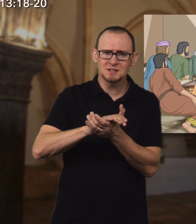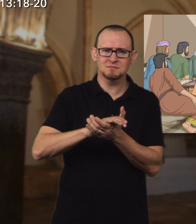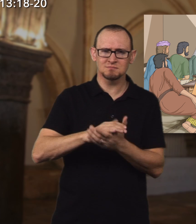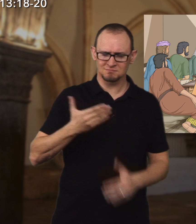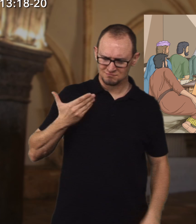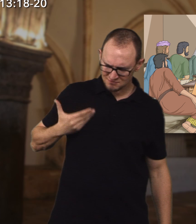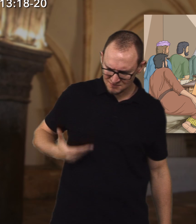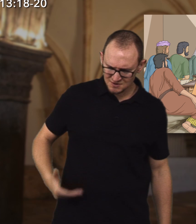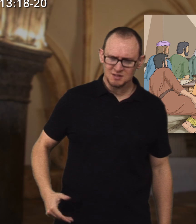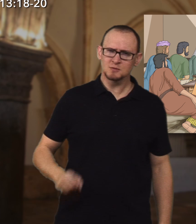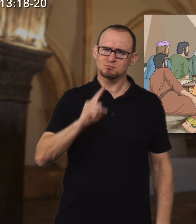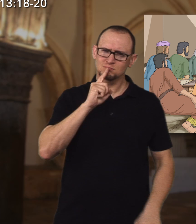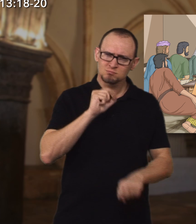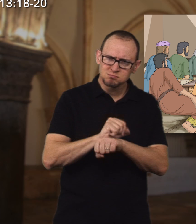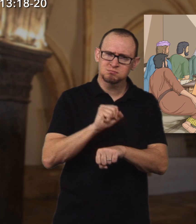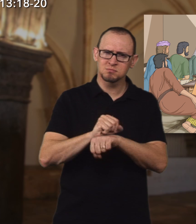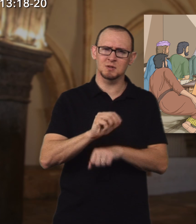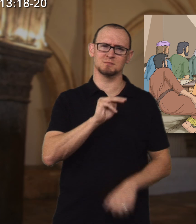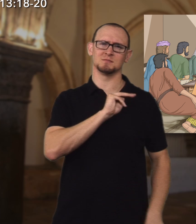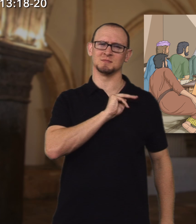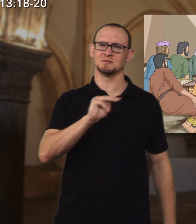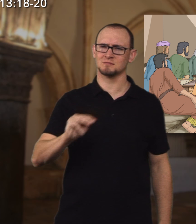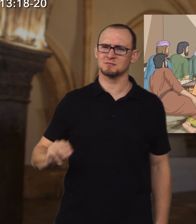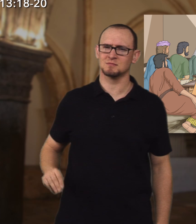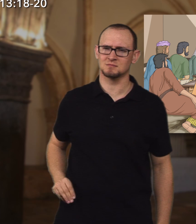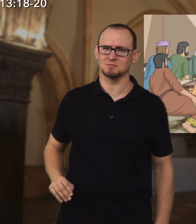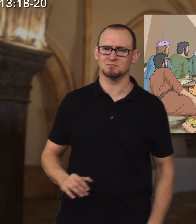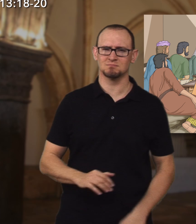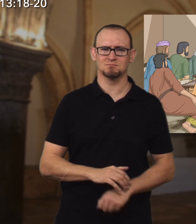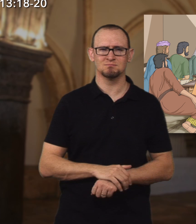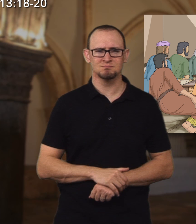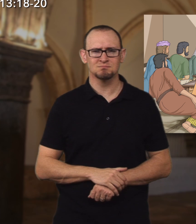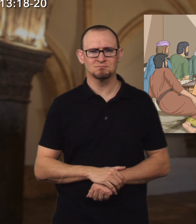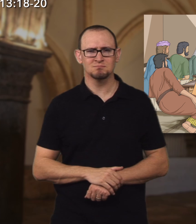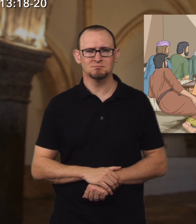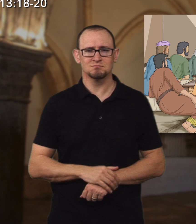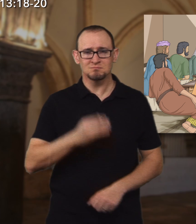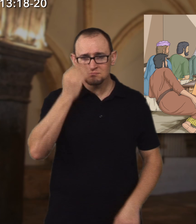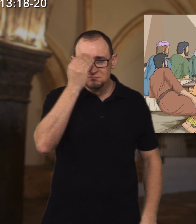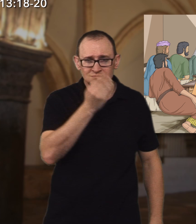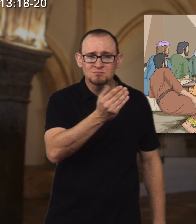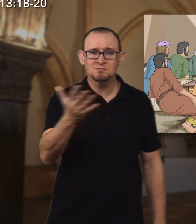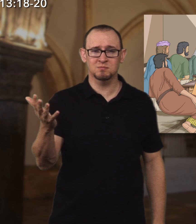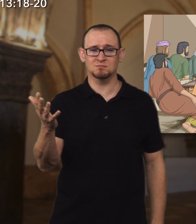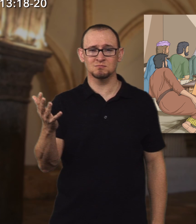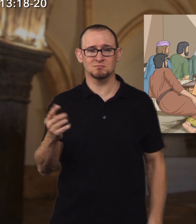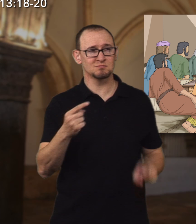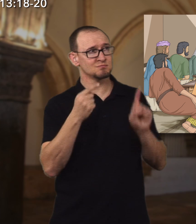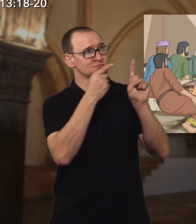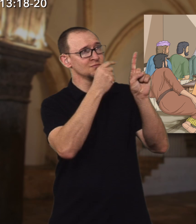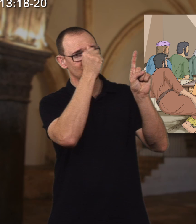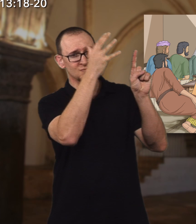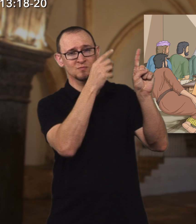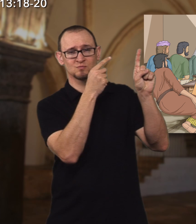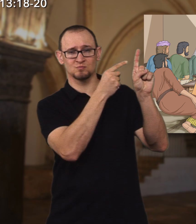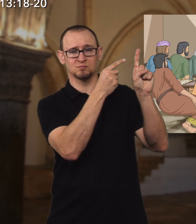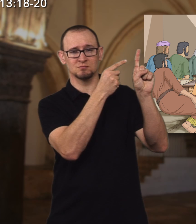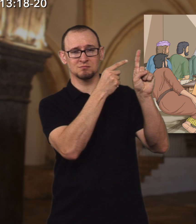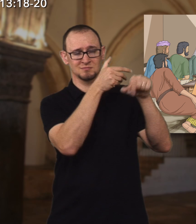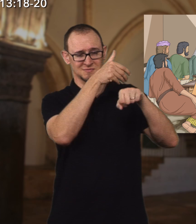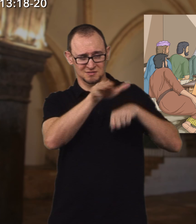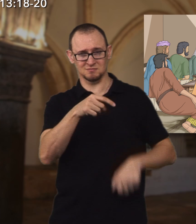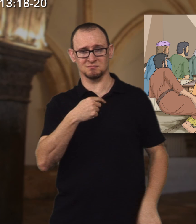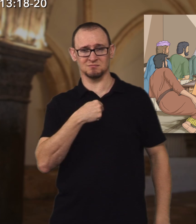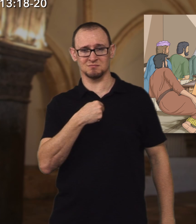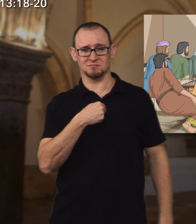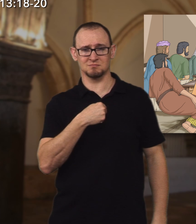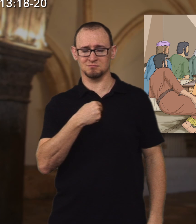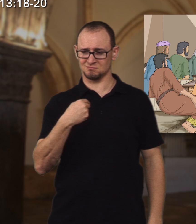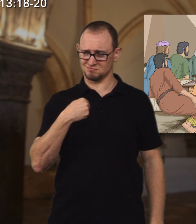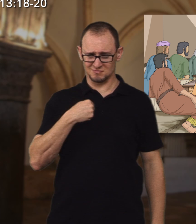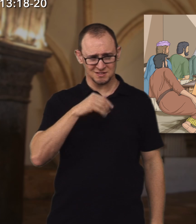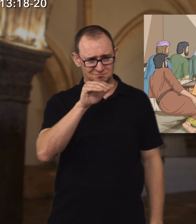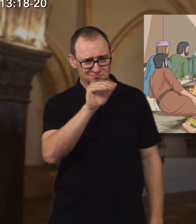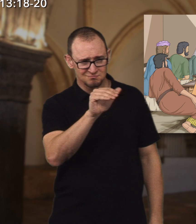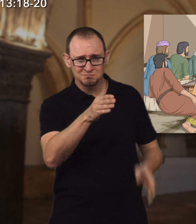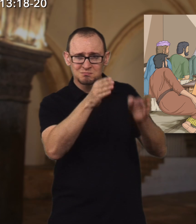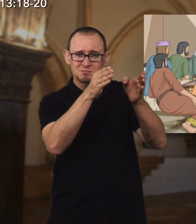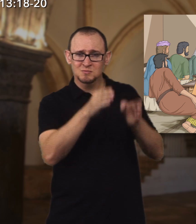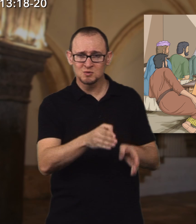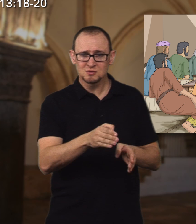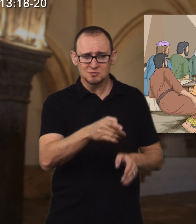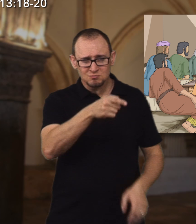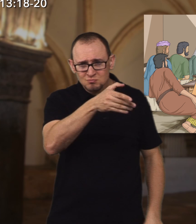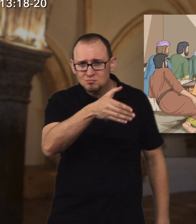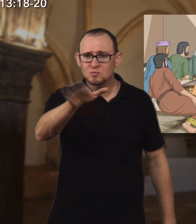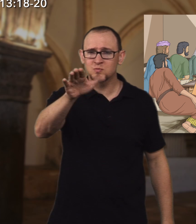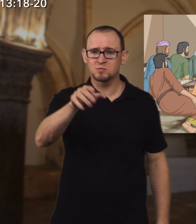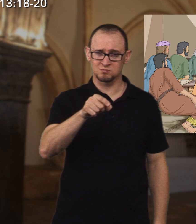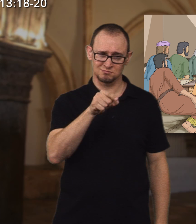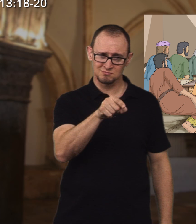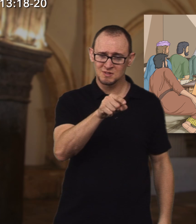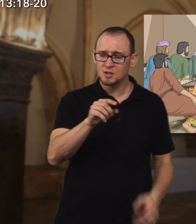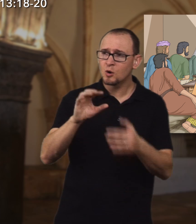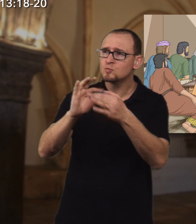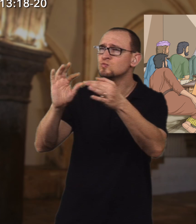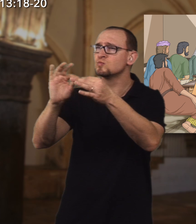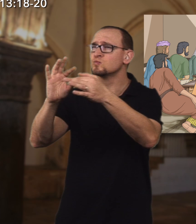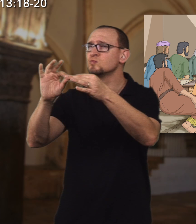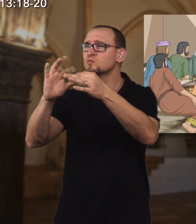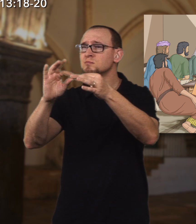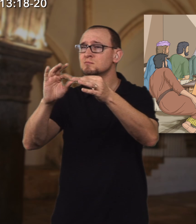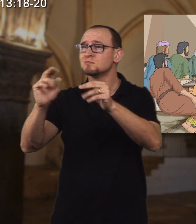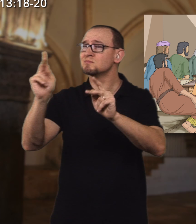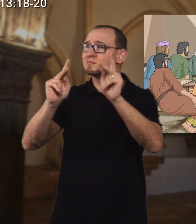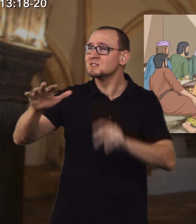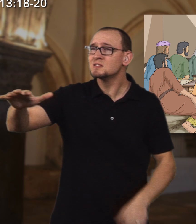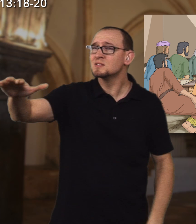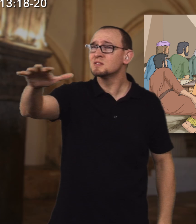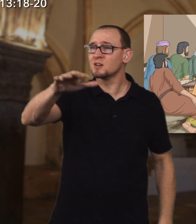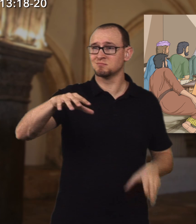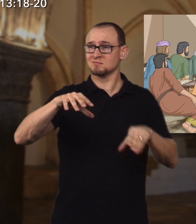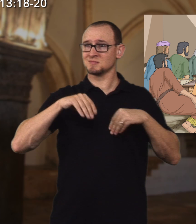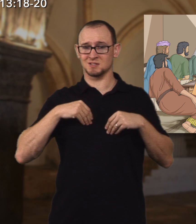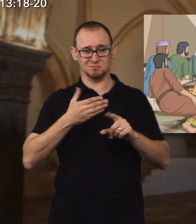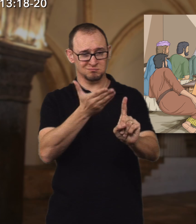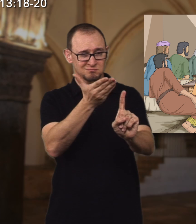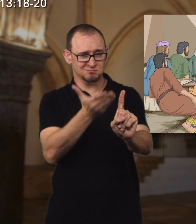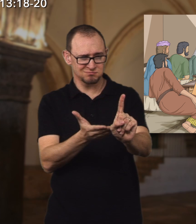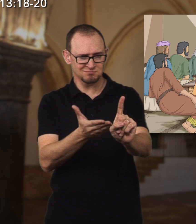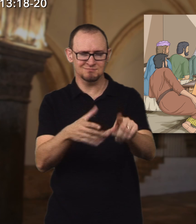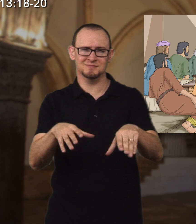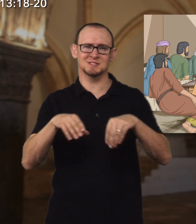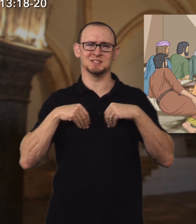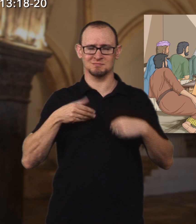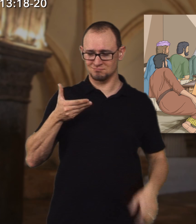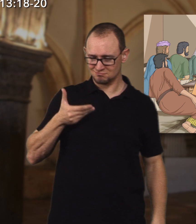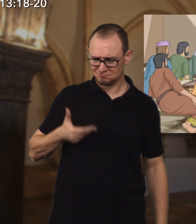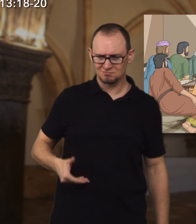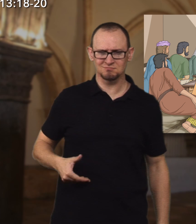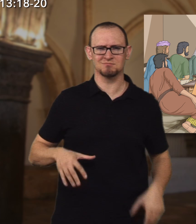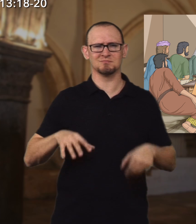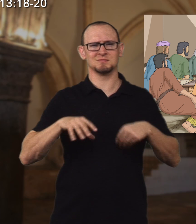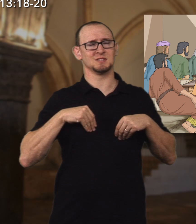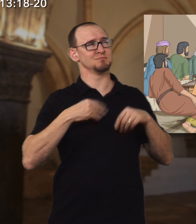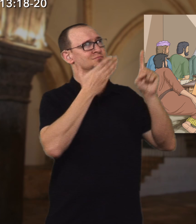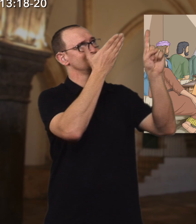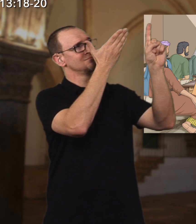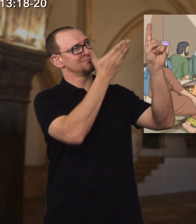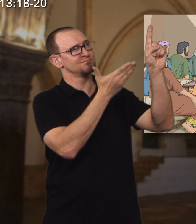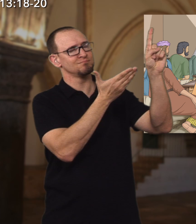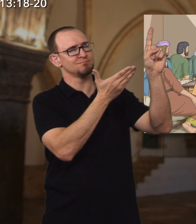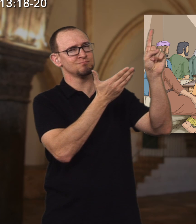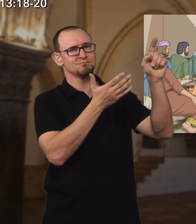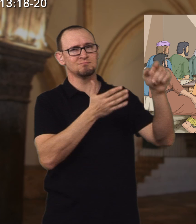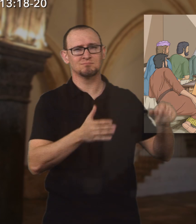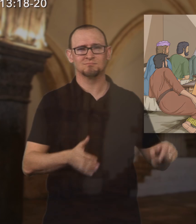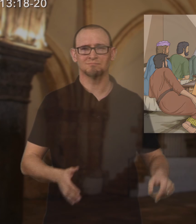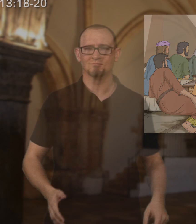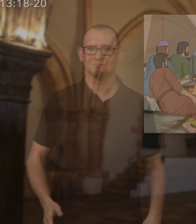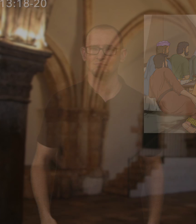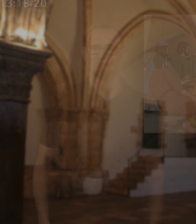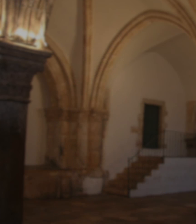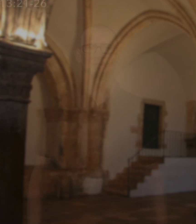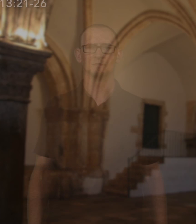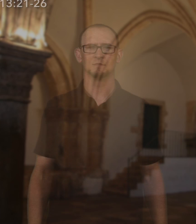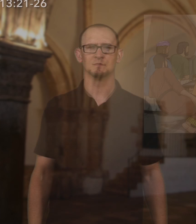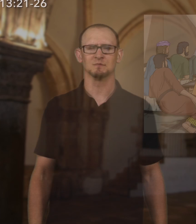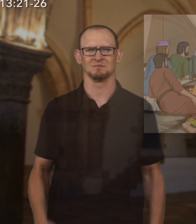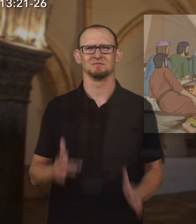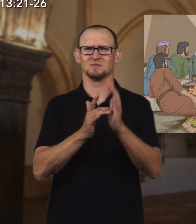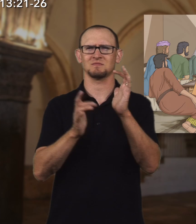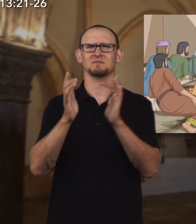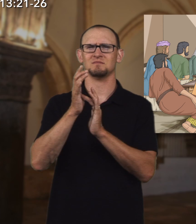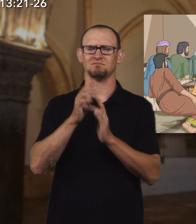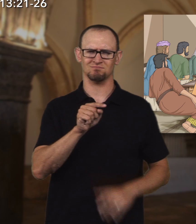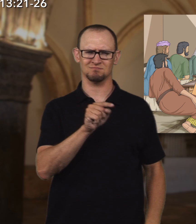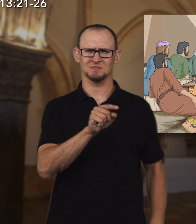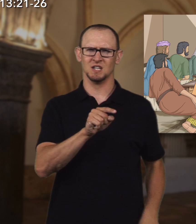Truly, truly, I tell you, whoever receives the one I send receives Me, and whoever receives Me receives the One who sent Me.”